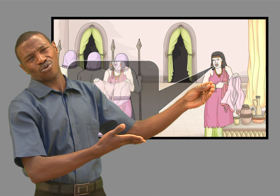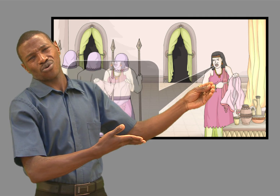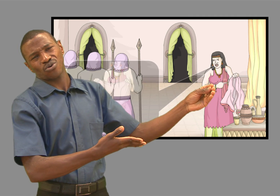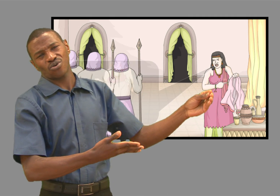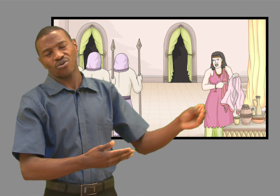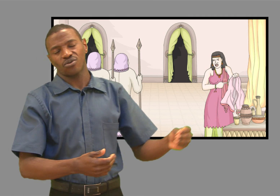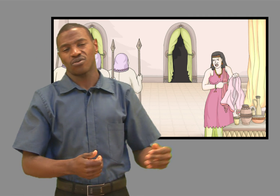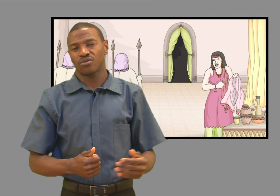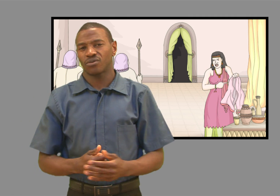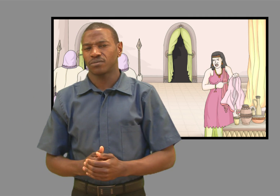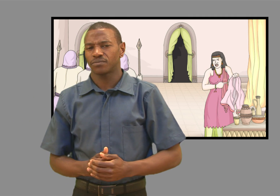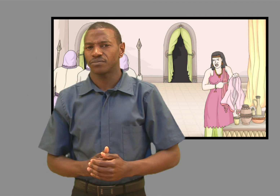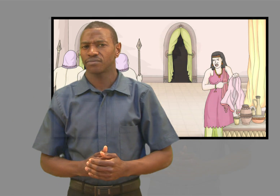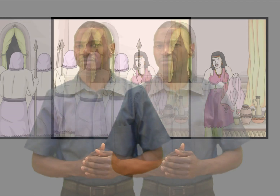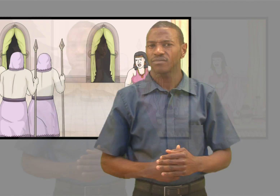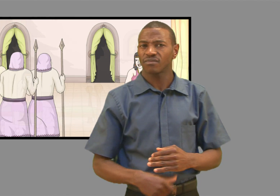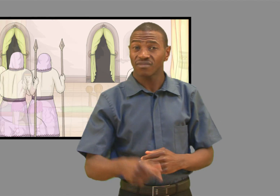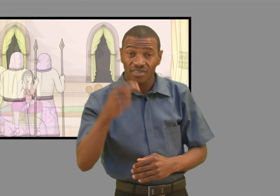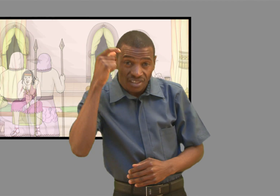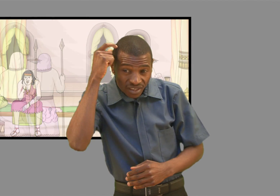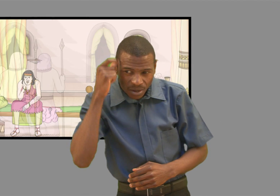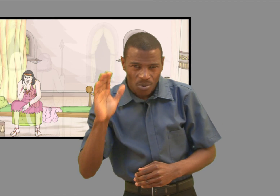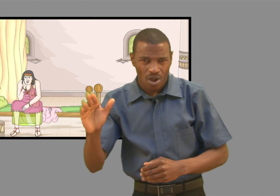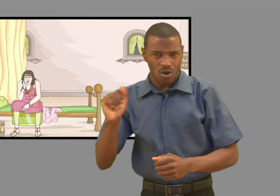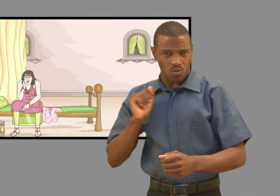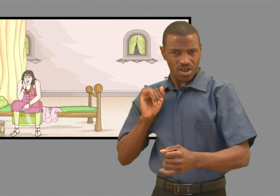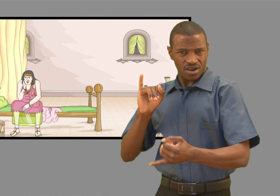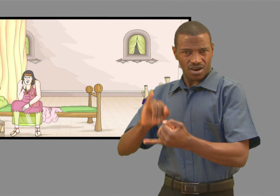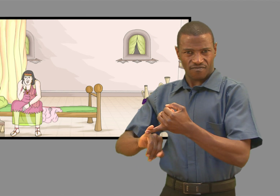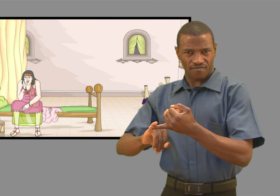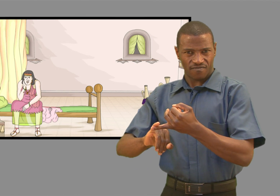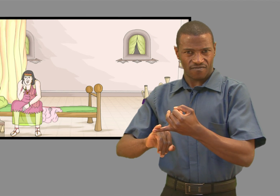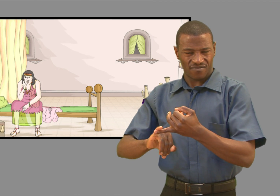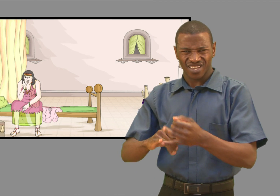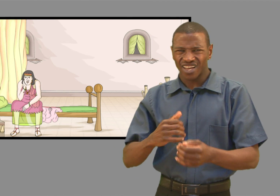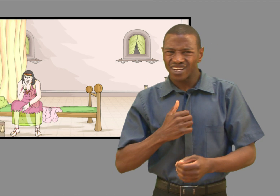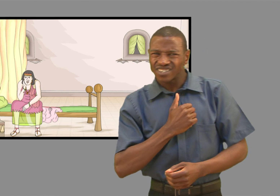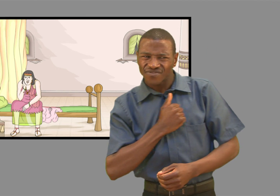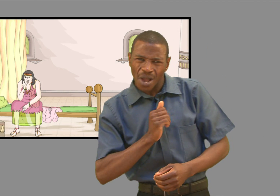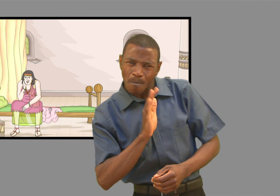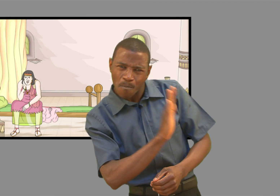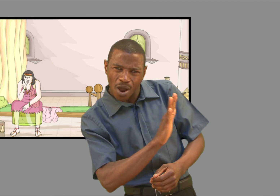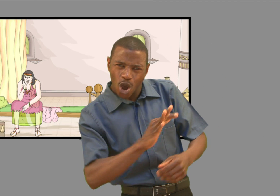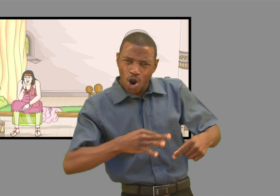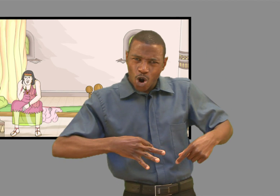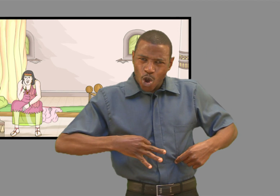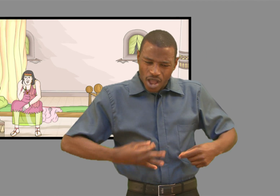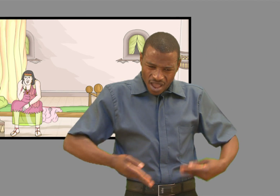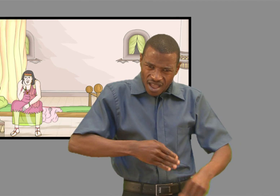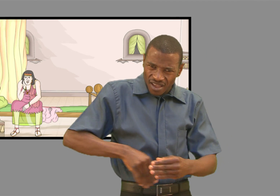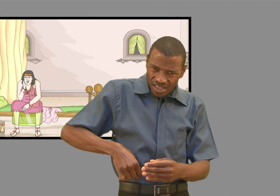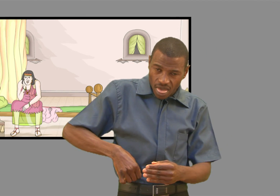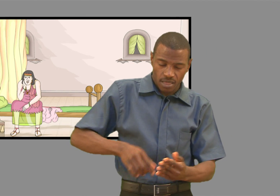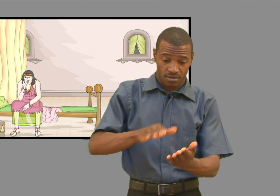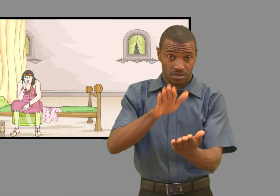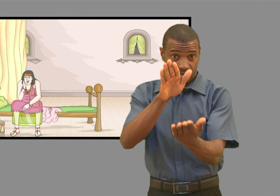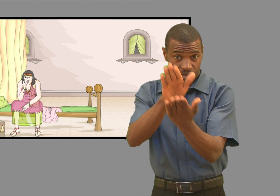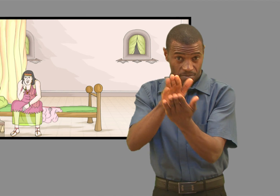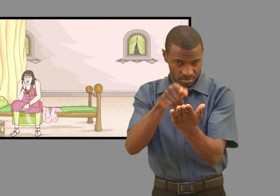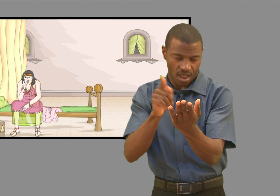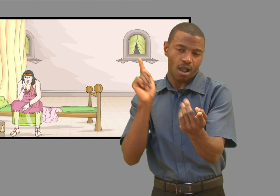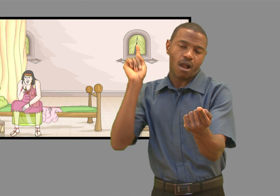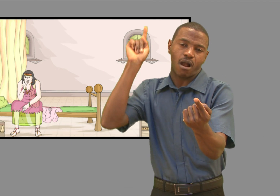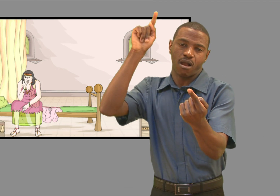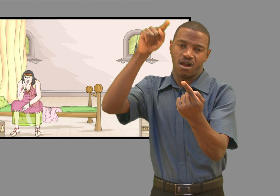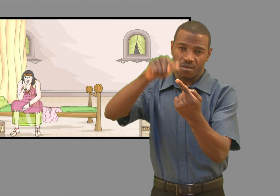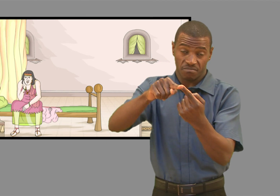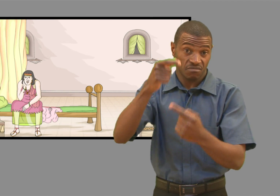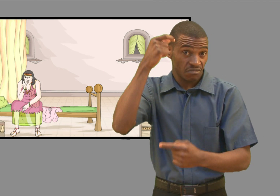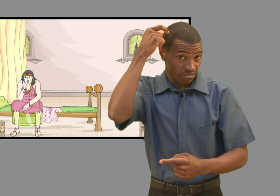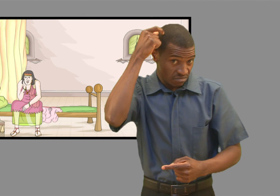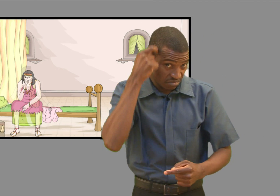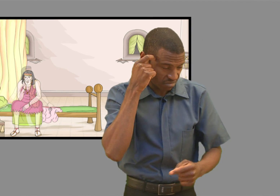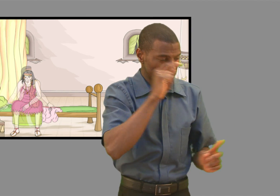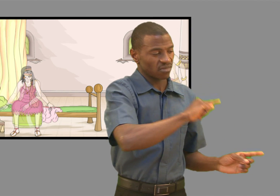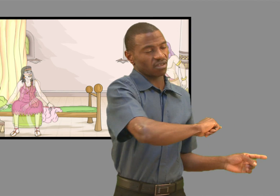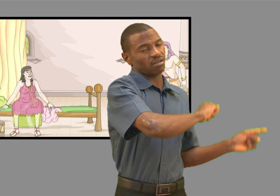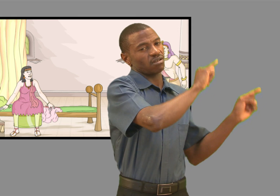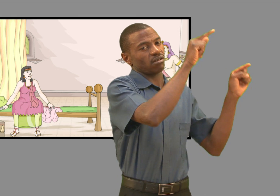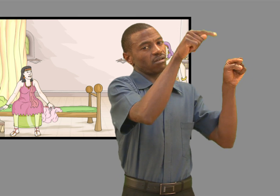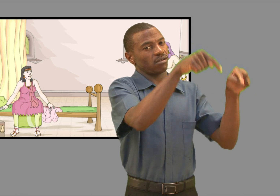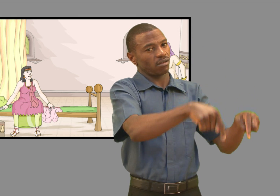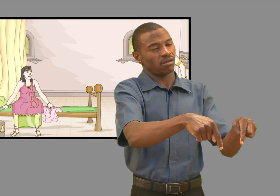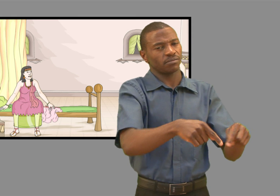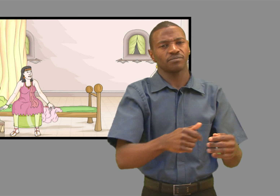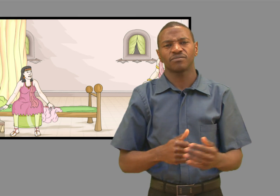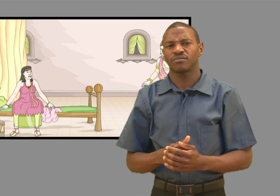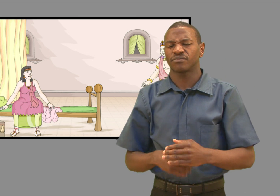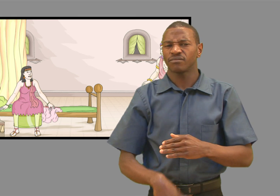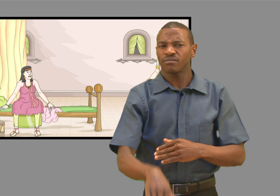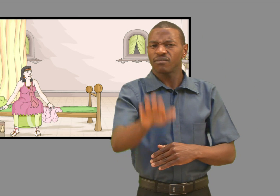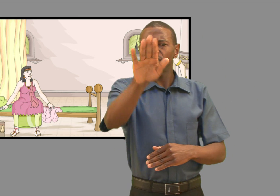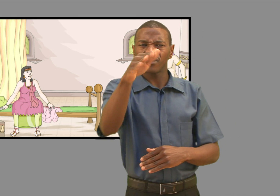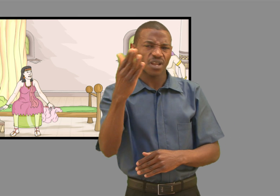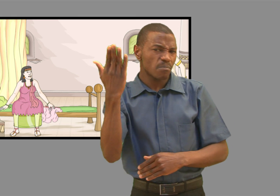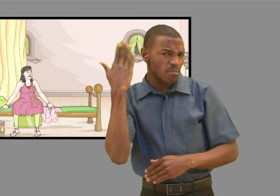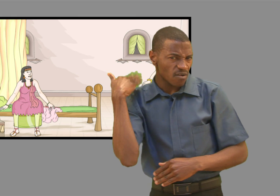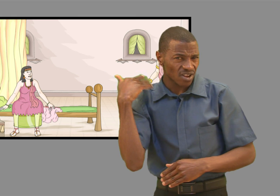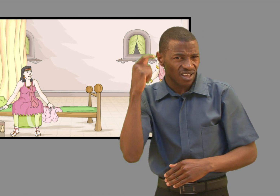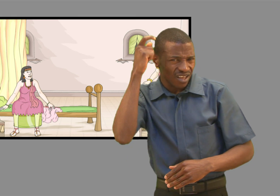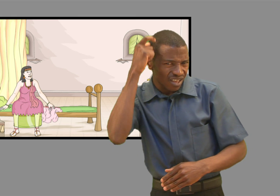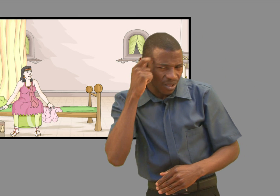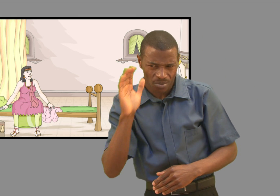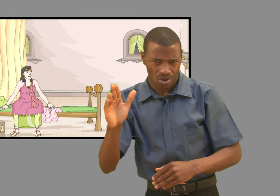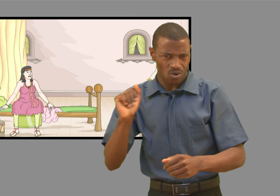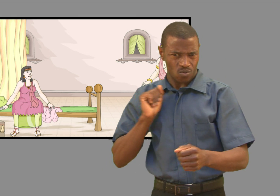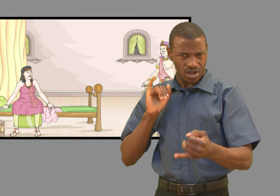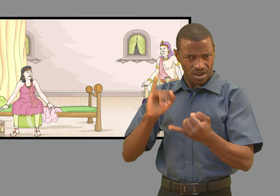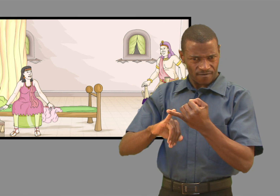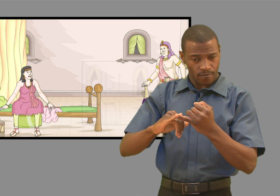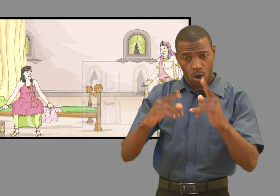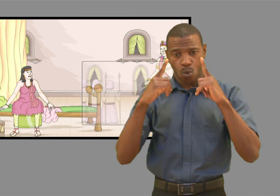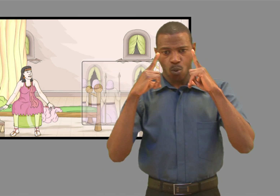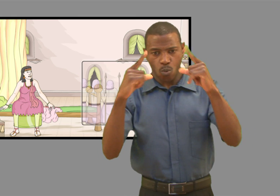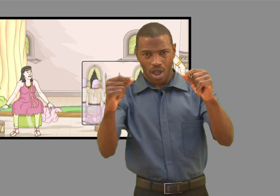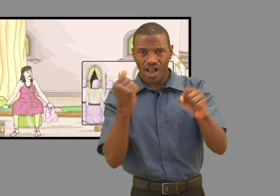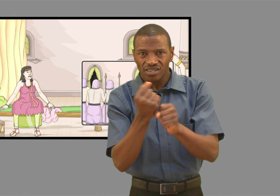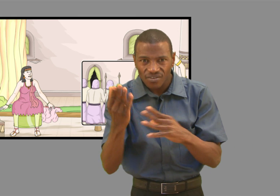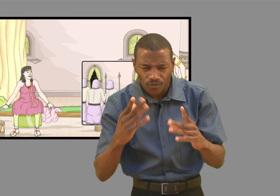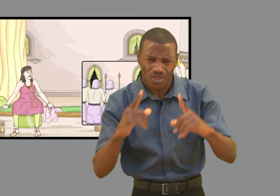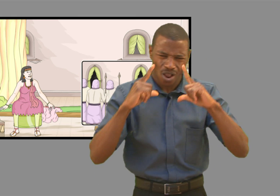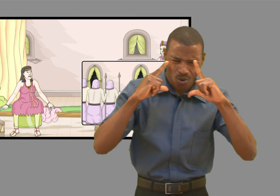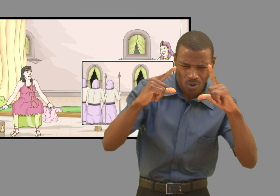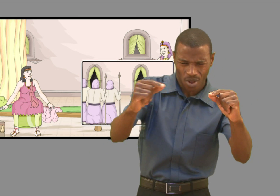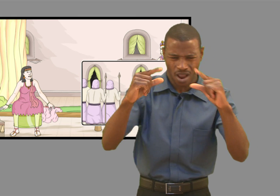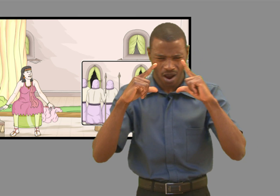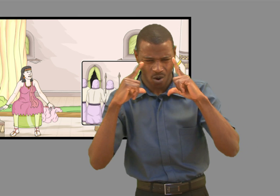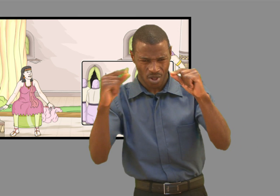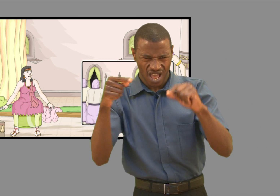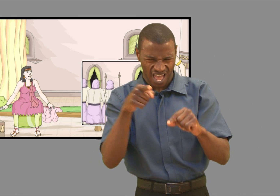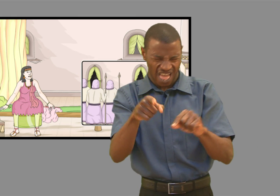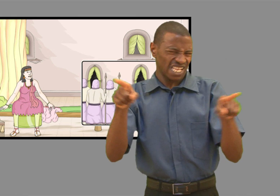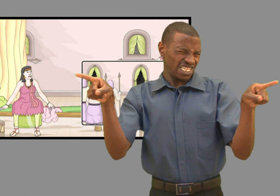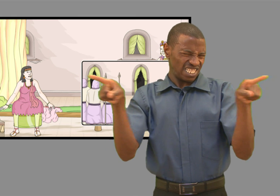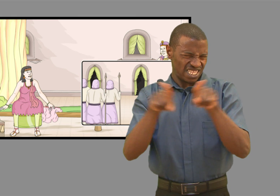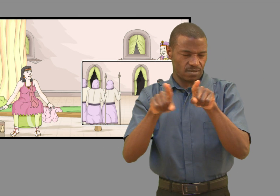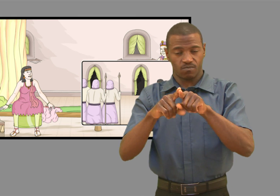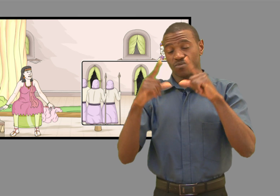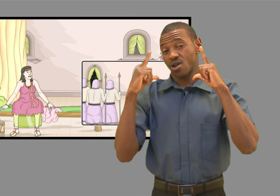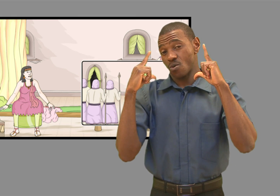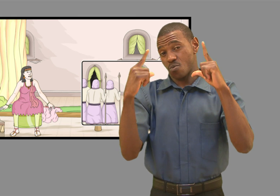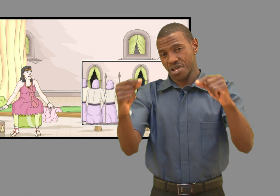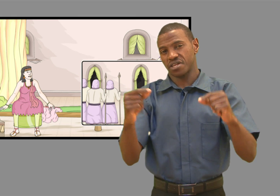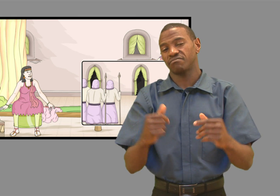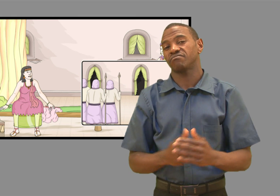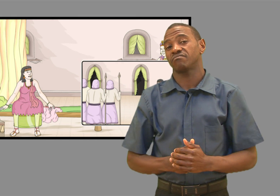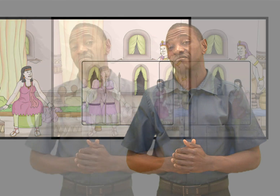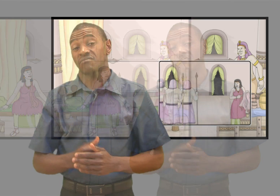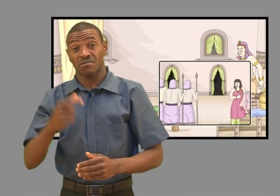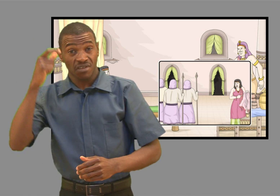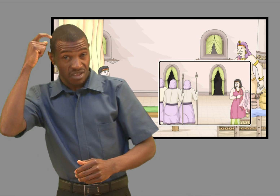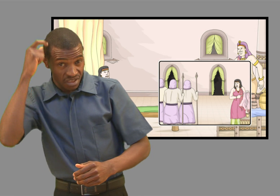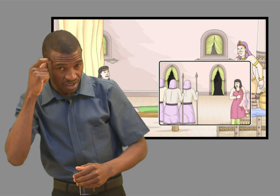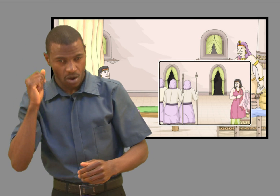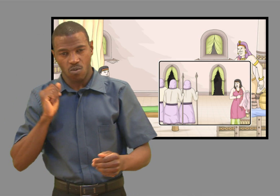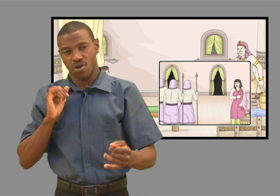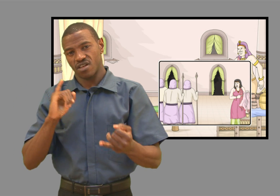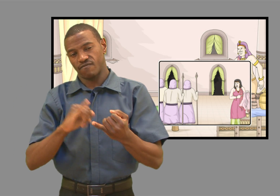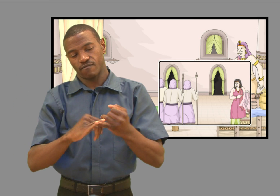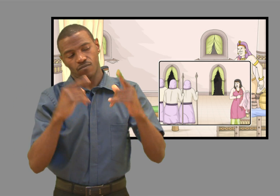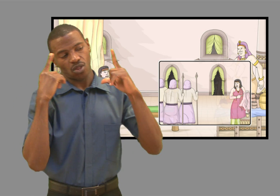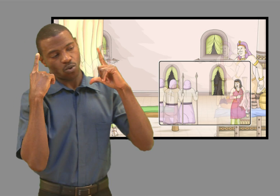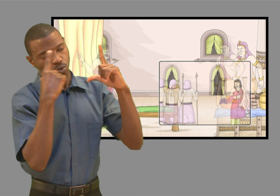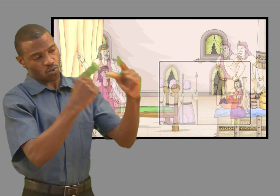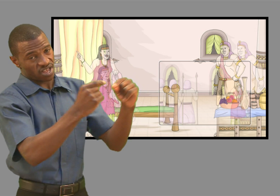So Potiphar’s wife kept Joseph’s cloak beside her until his master came home.